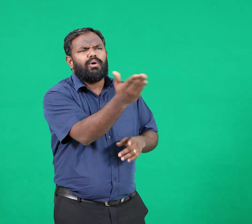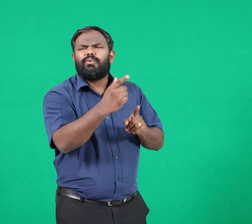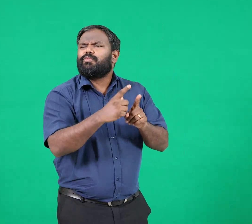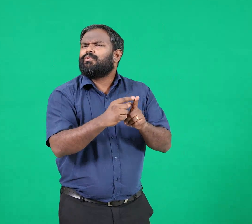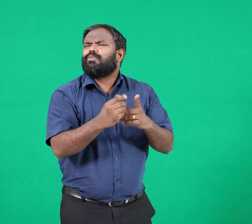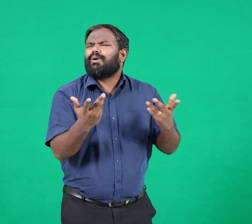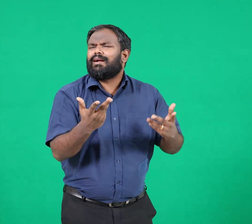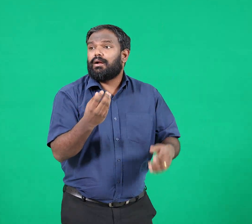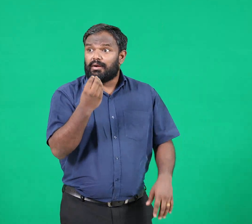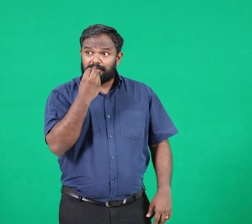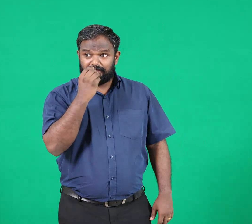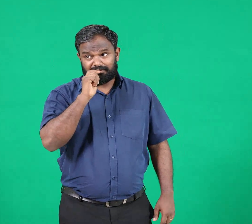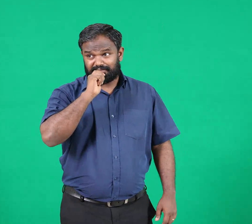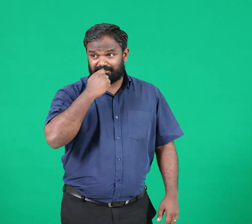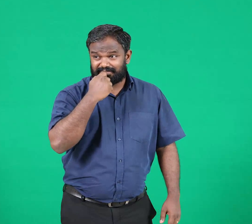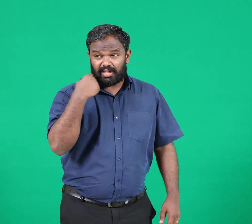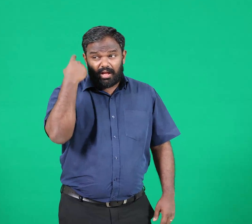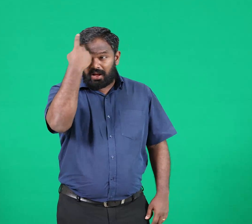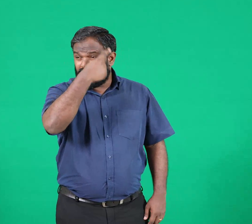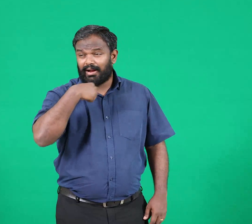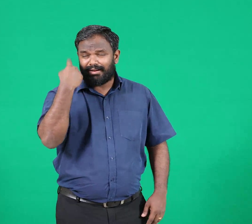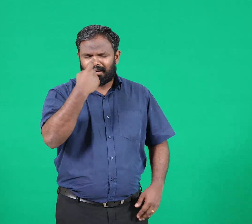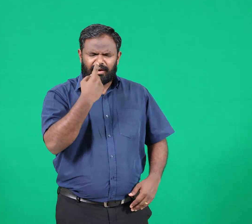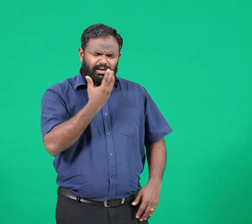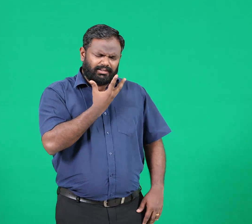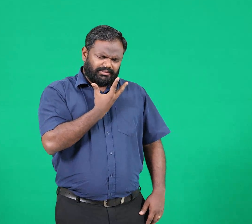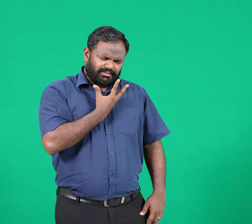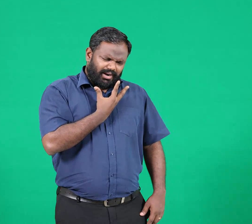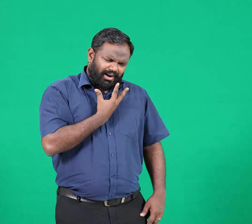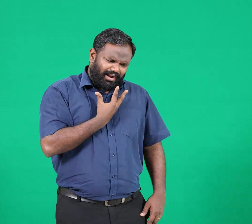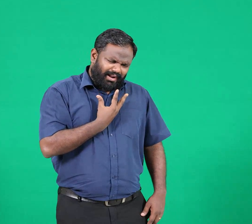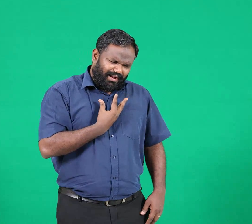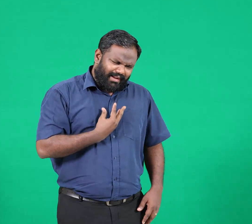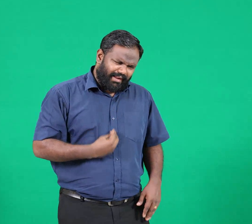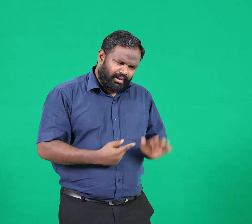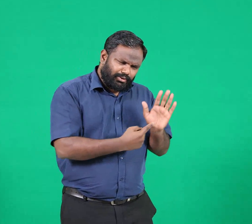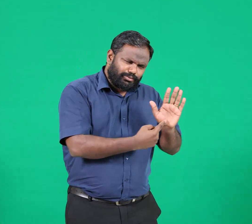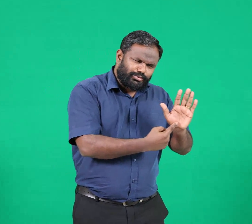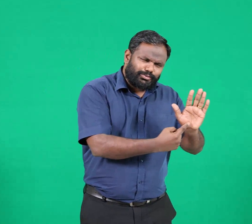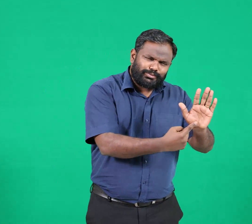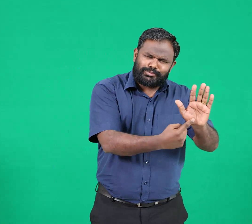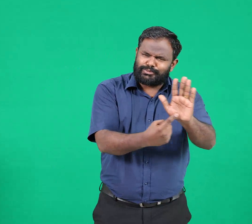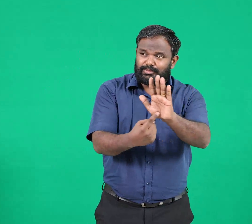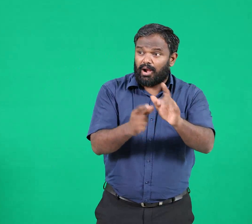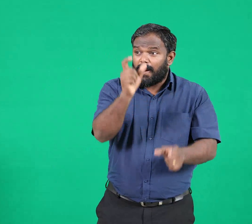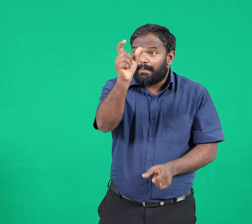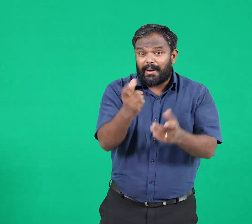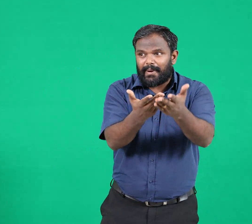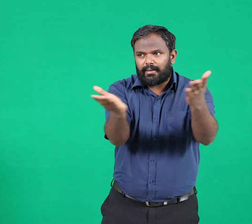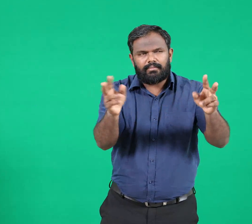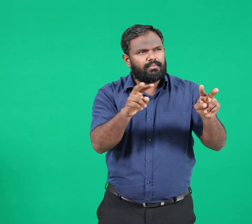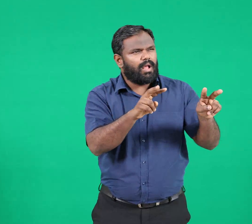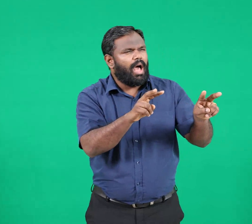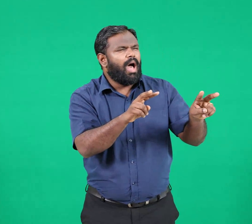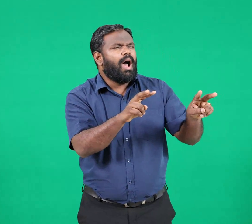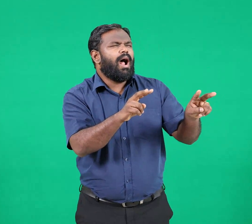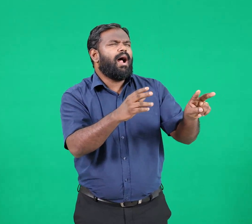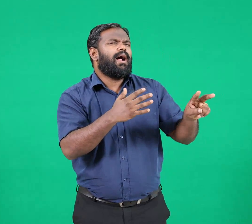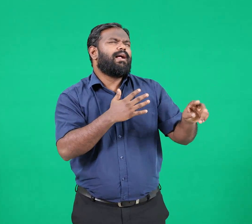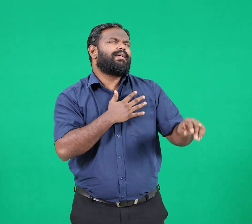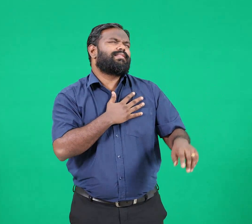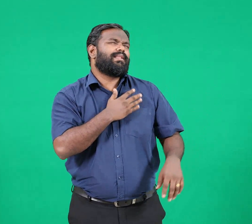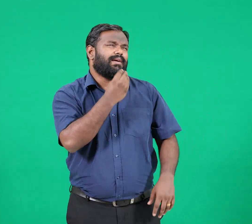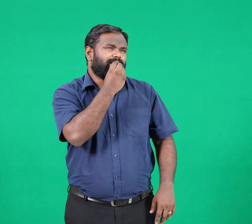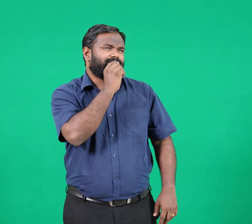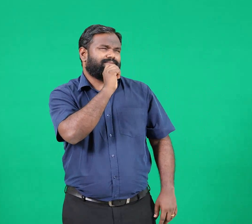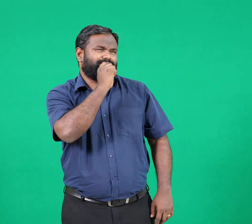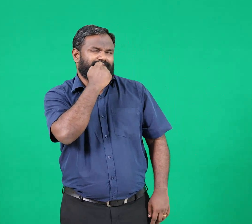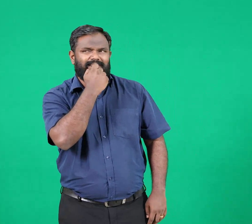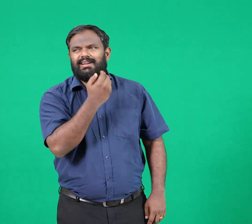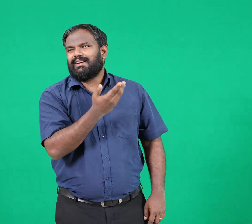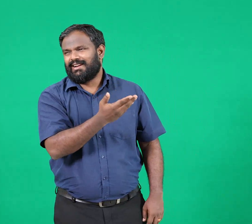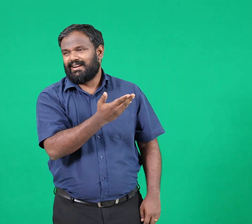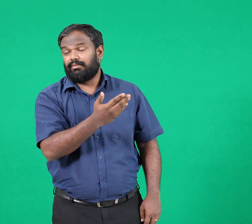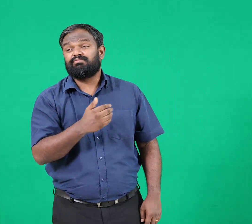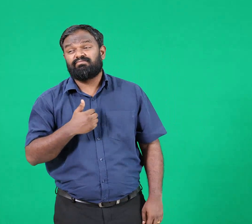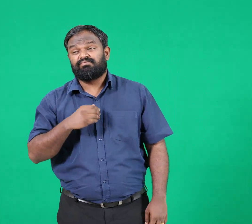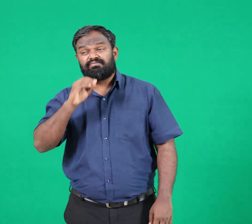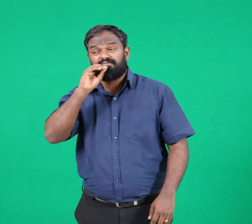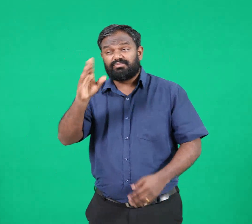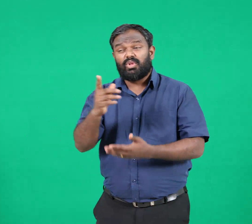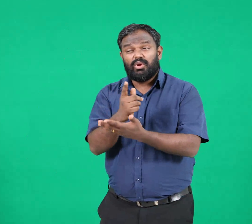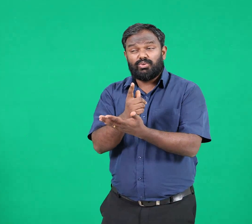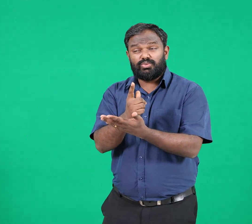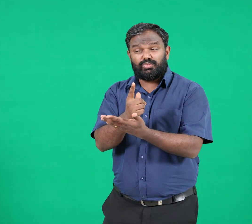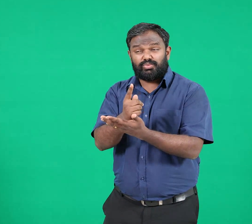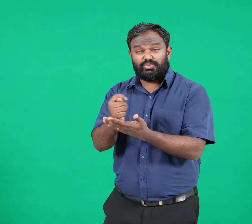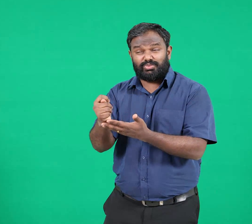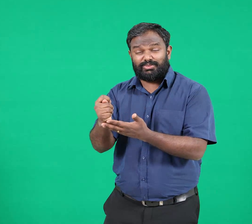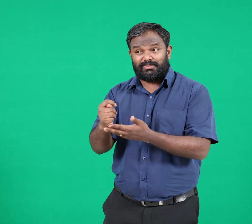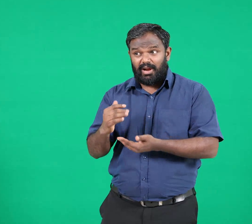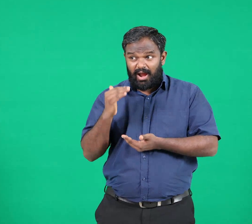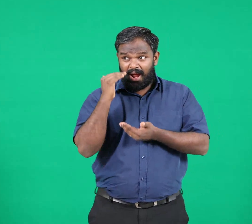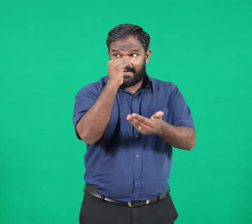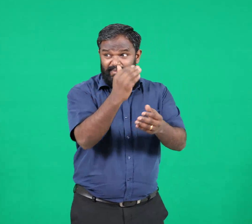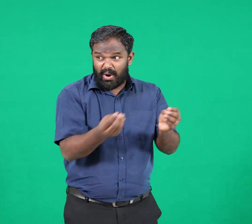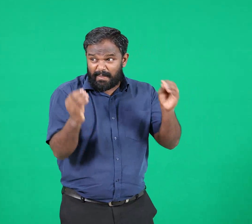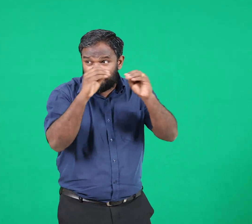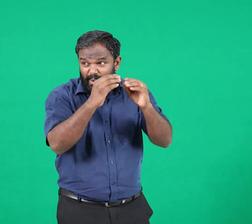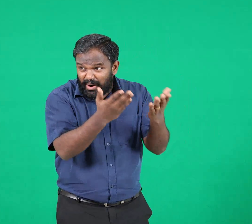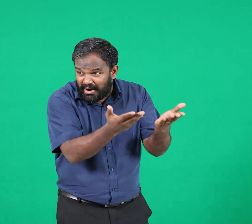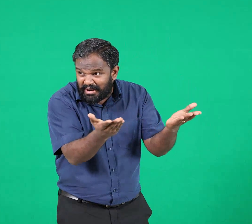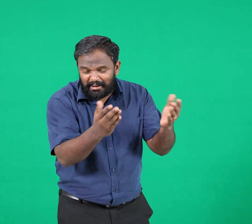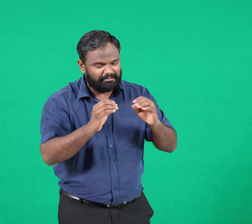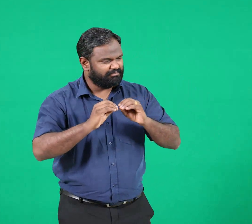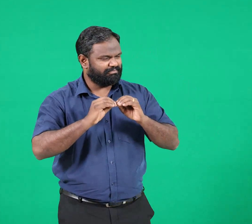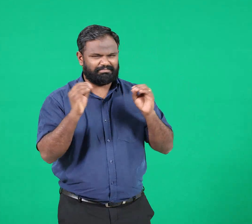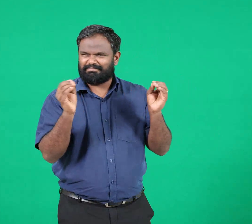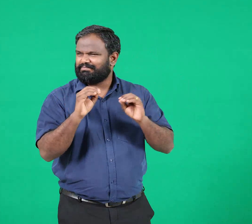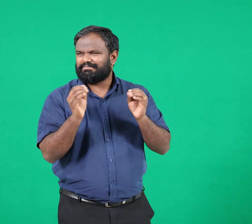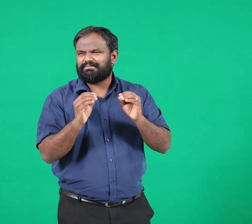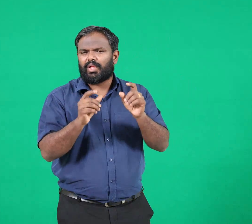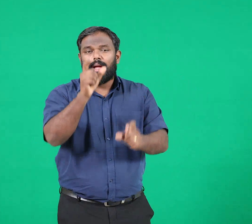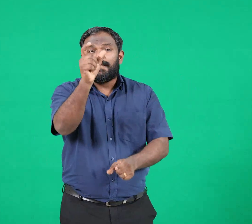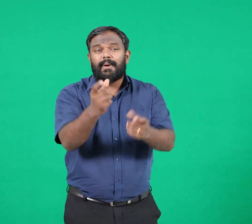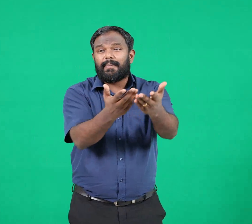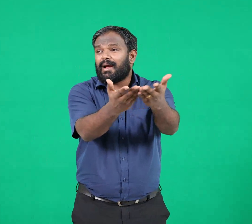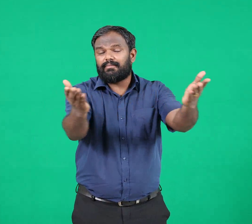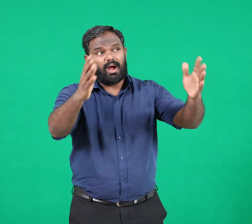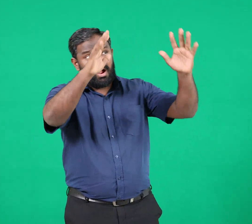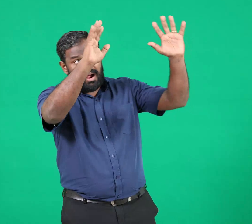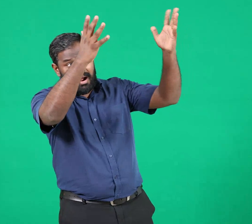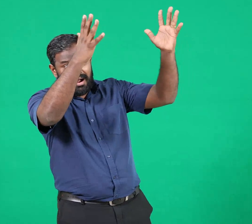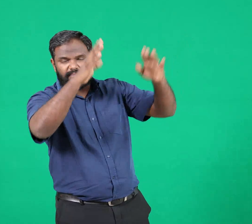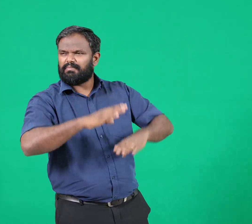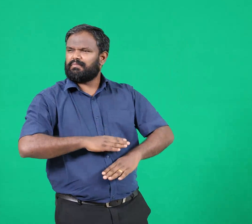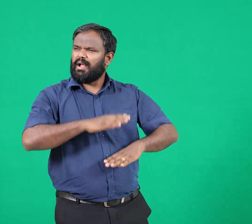Truly I tell you, they already have their full reward.